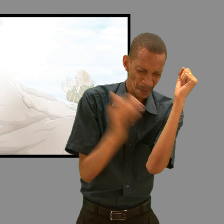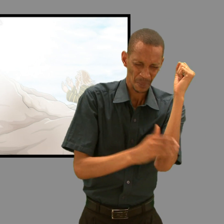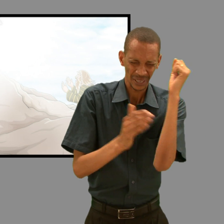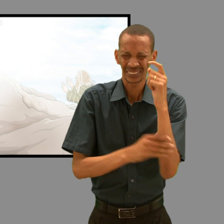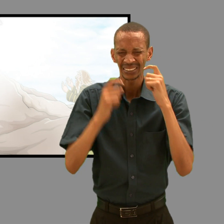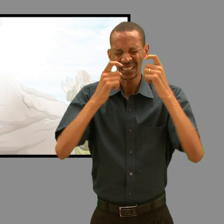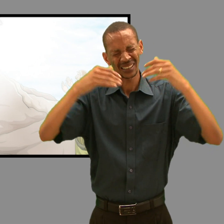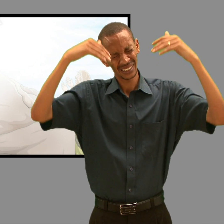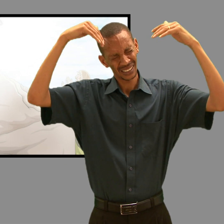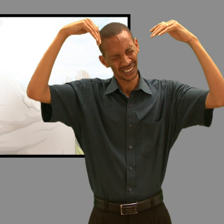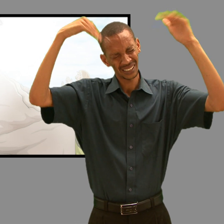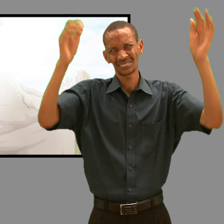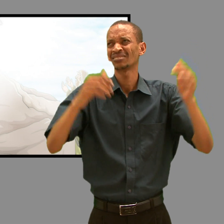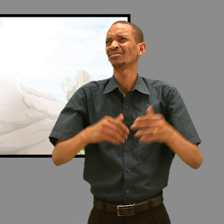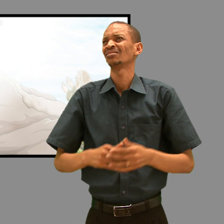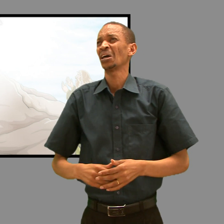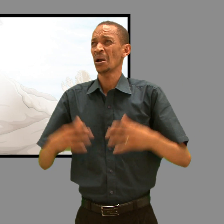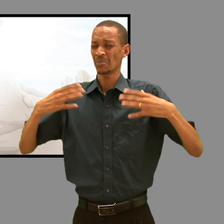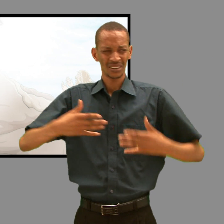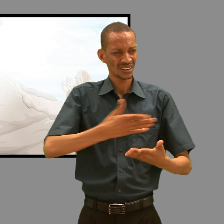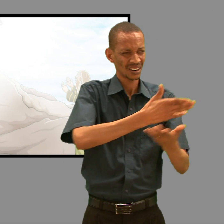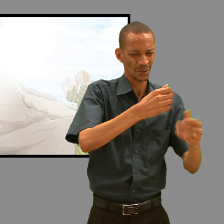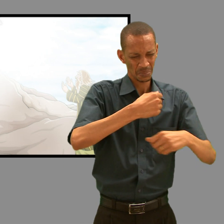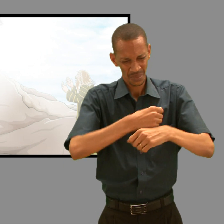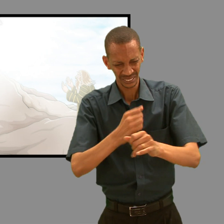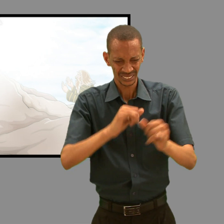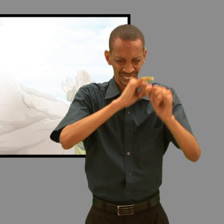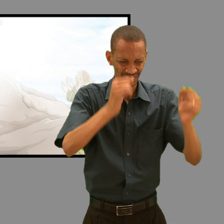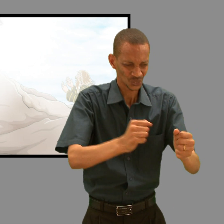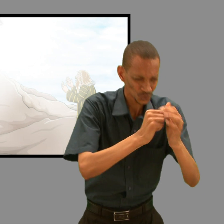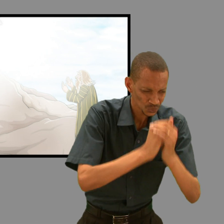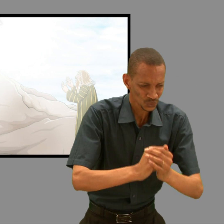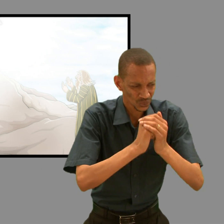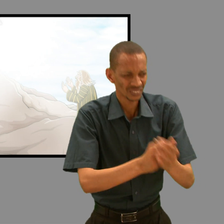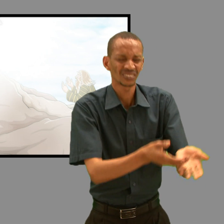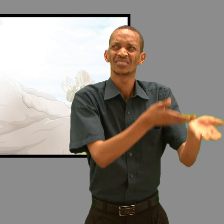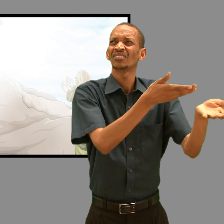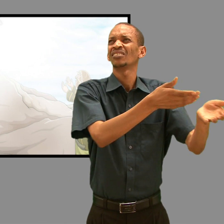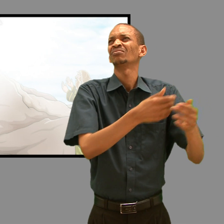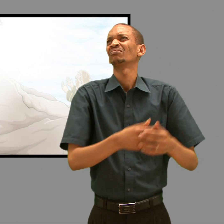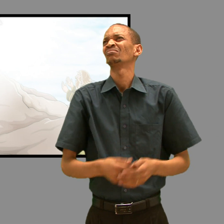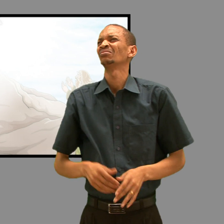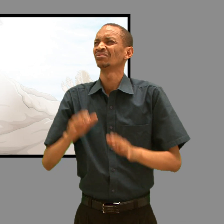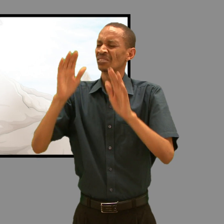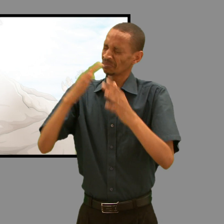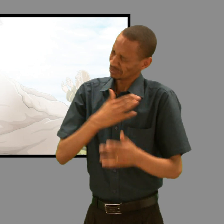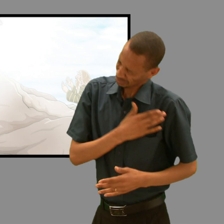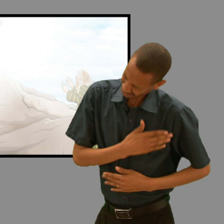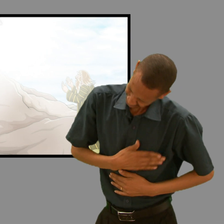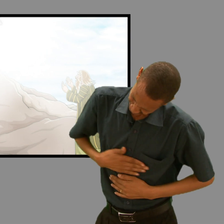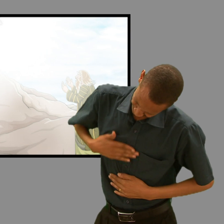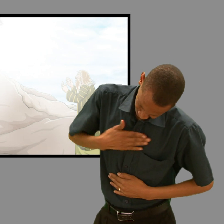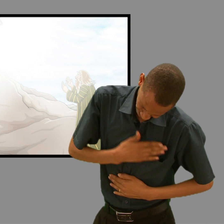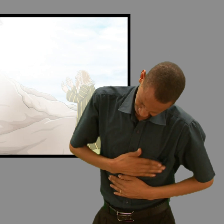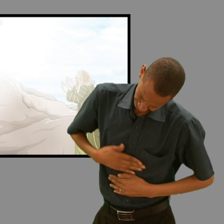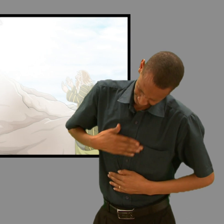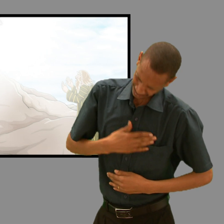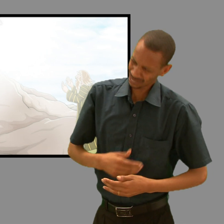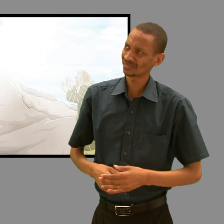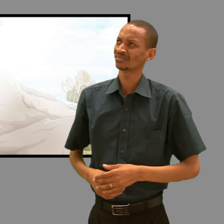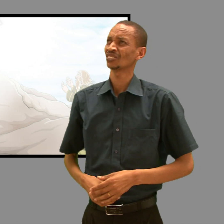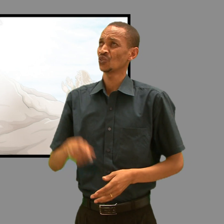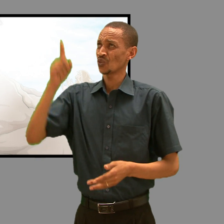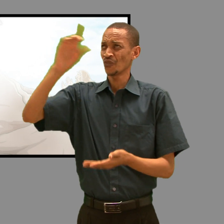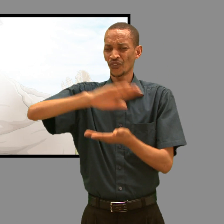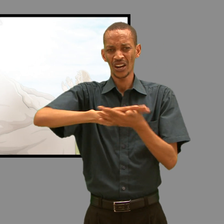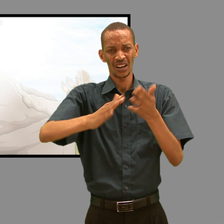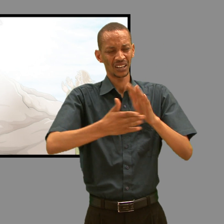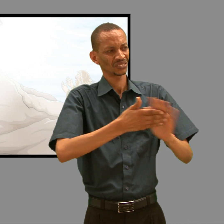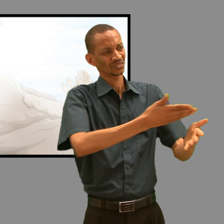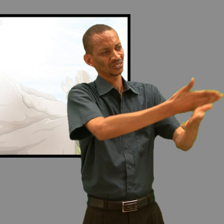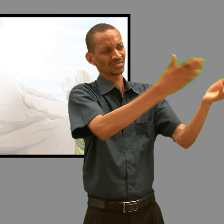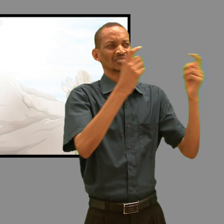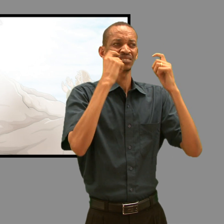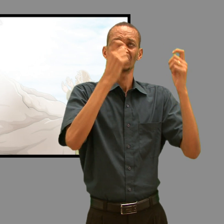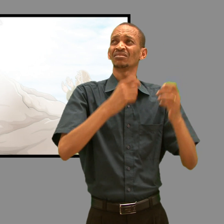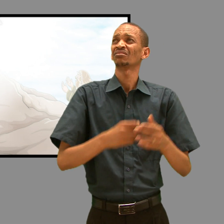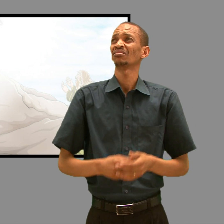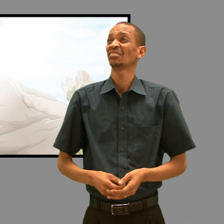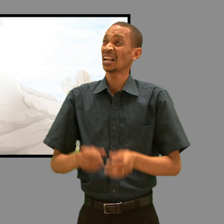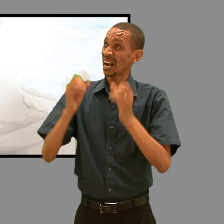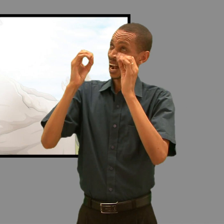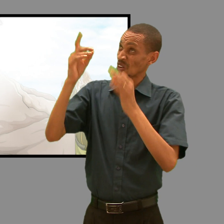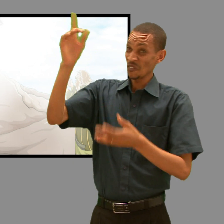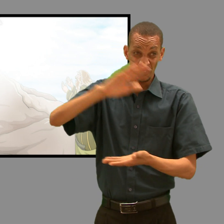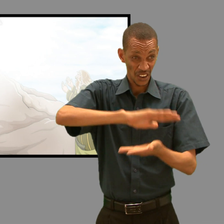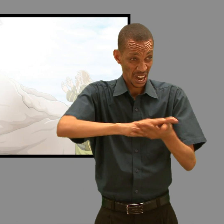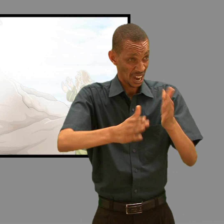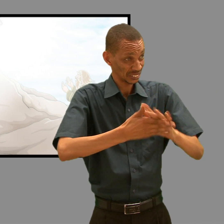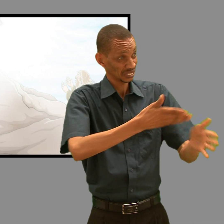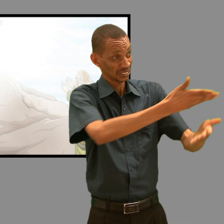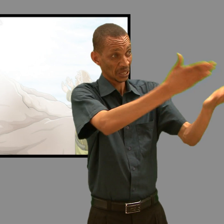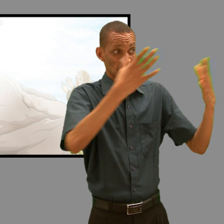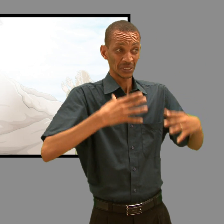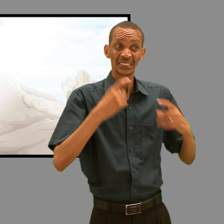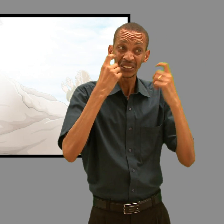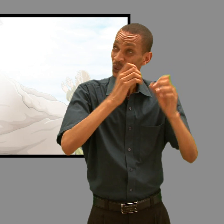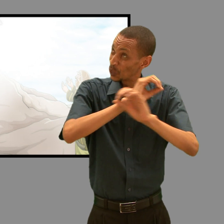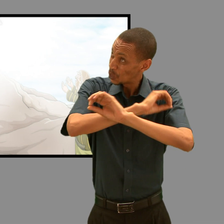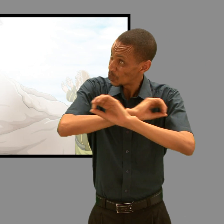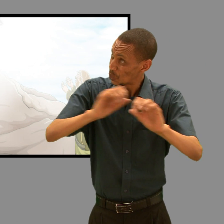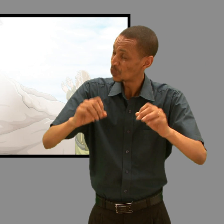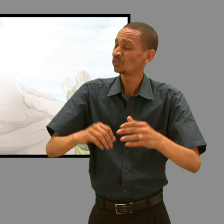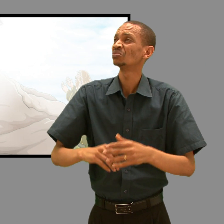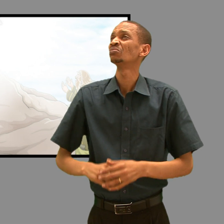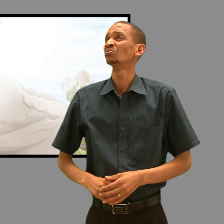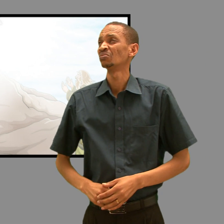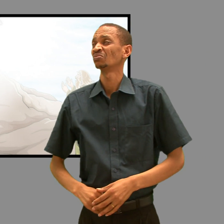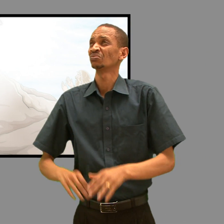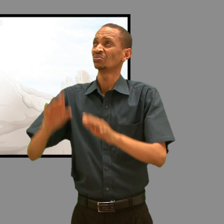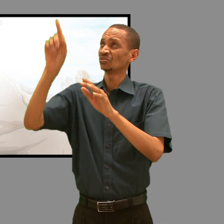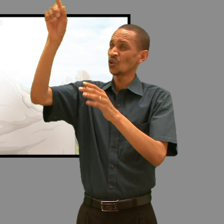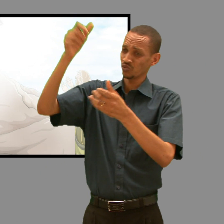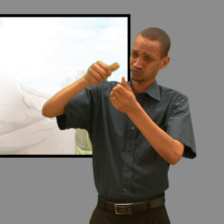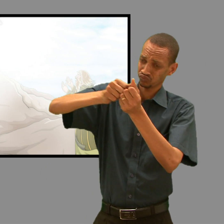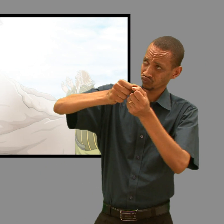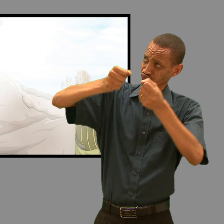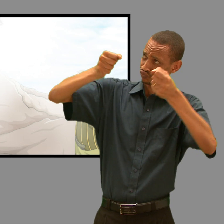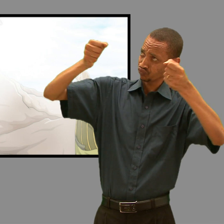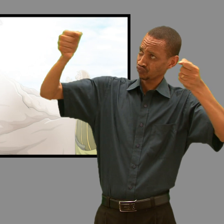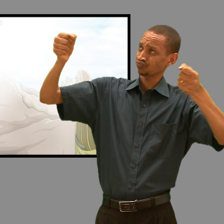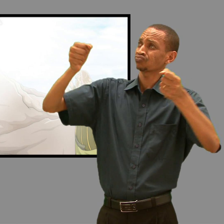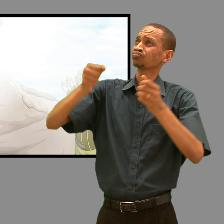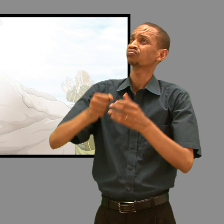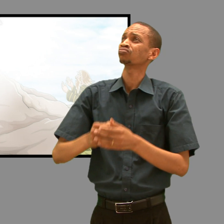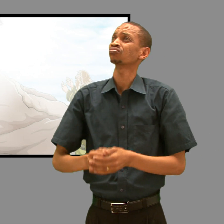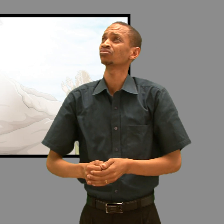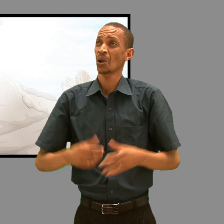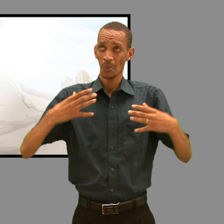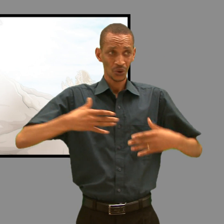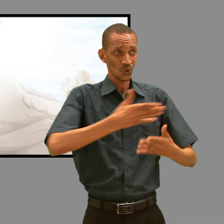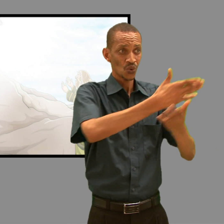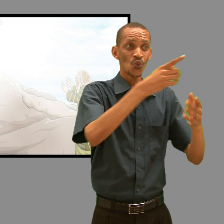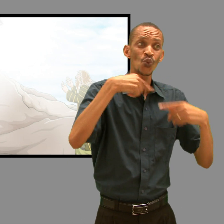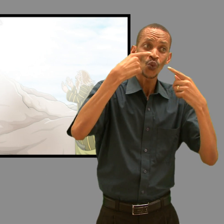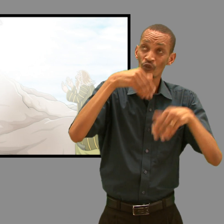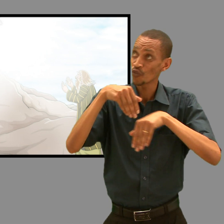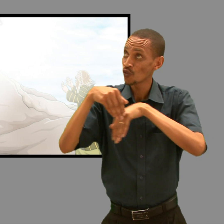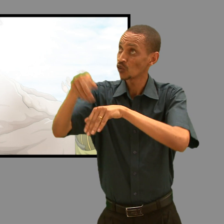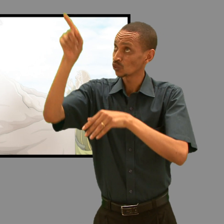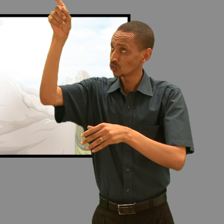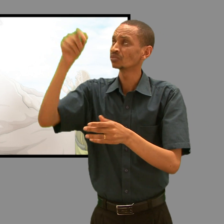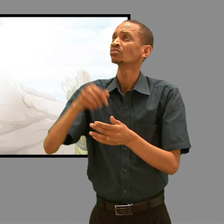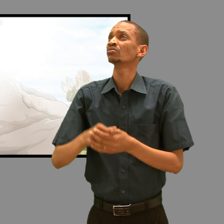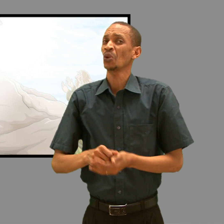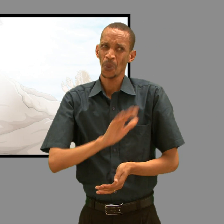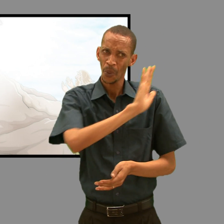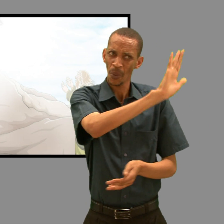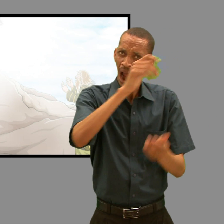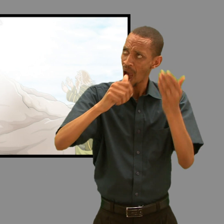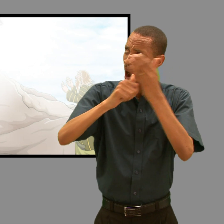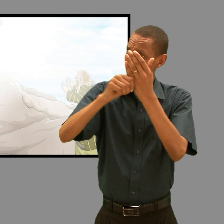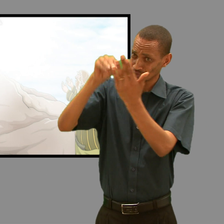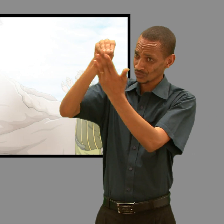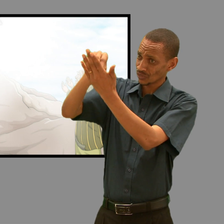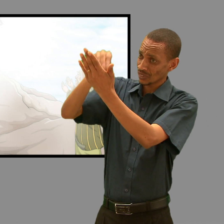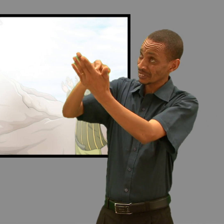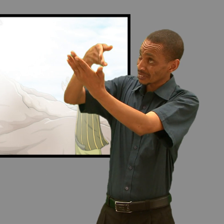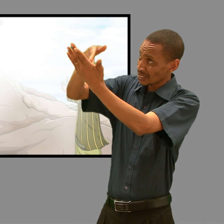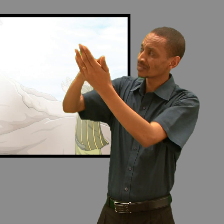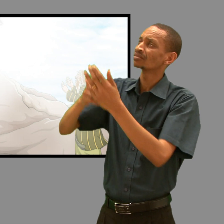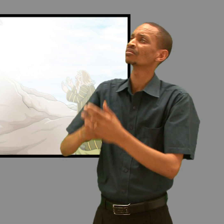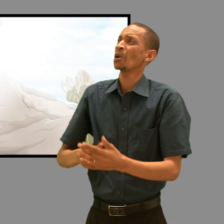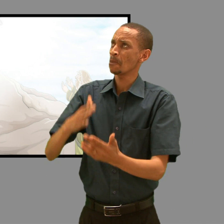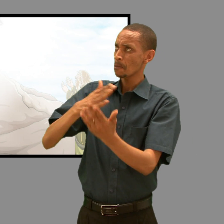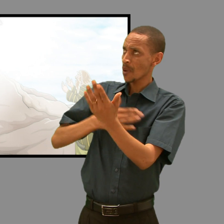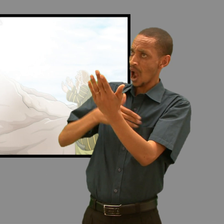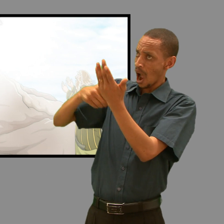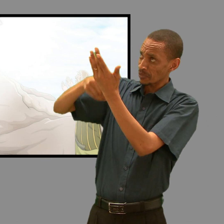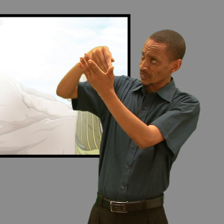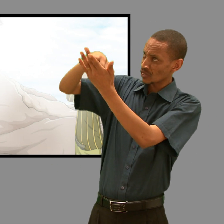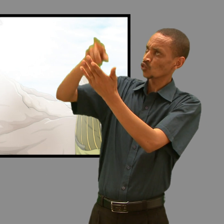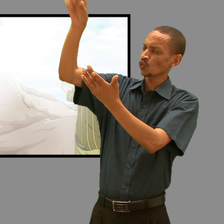Yet now, if You would only forgive their sin.... But if not, please blot me out of the book that You have written.”